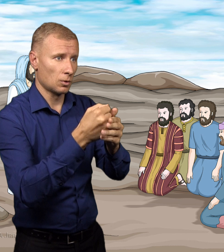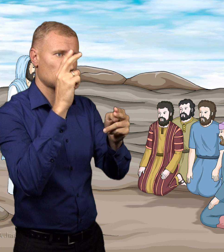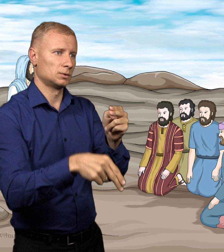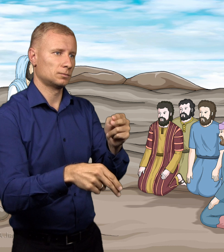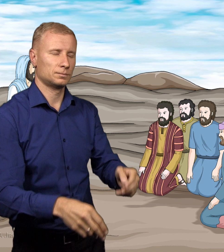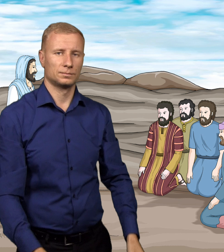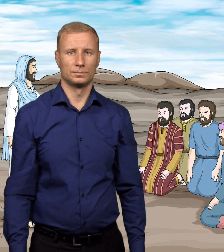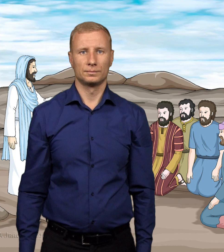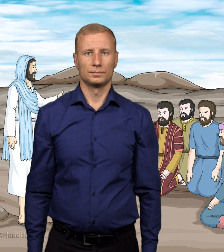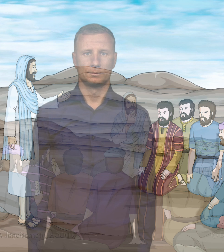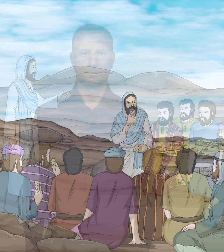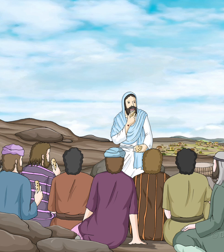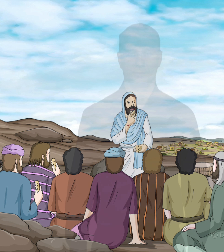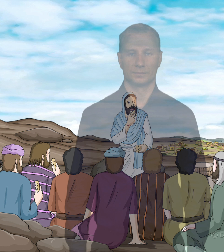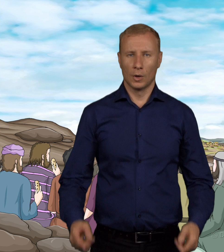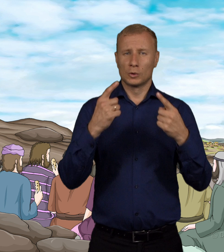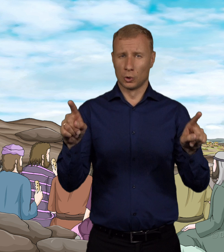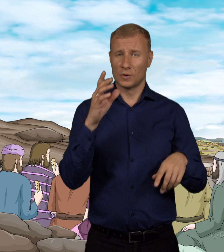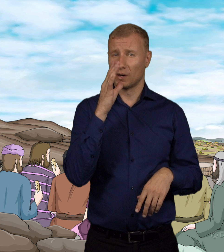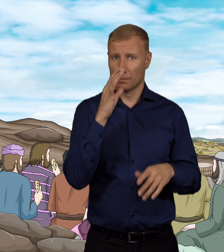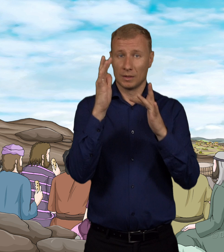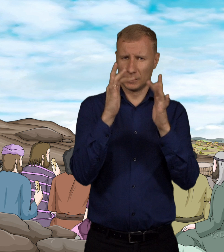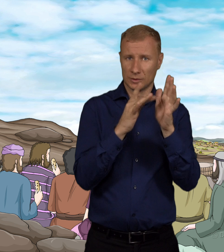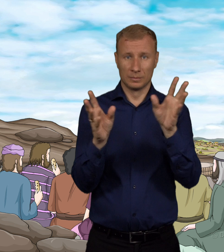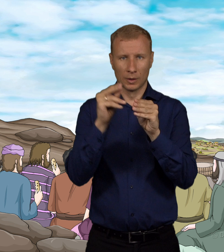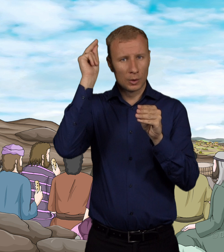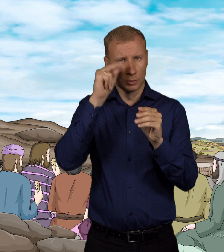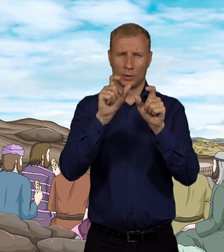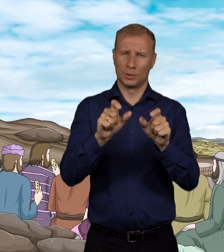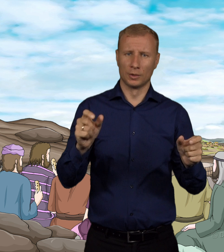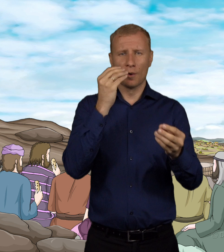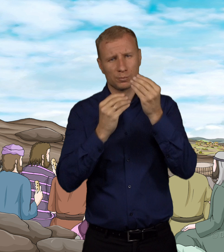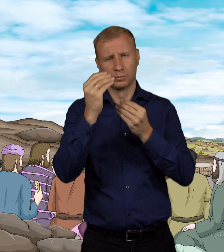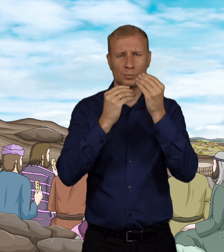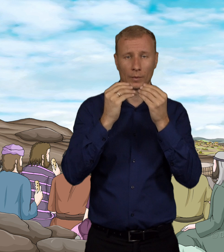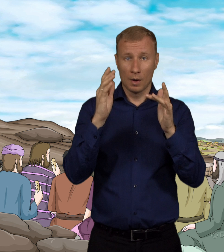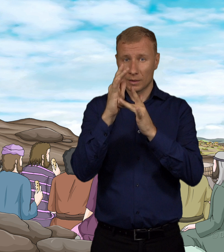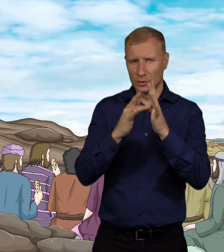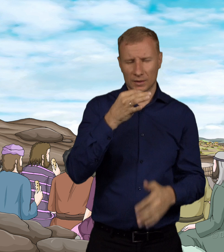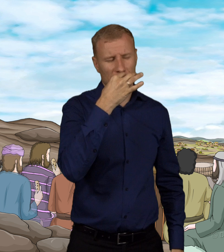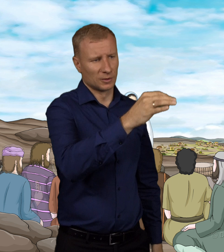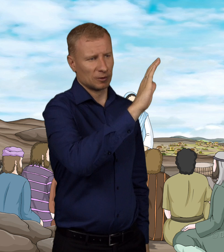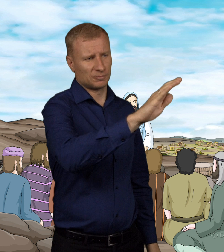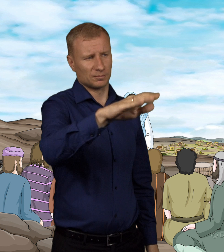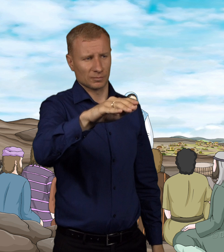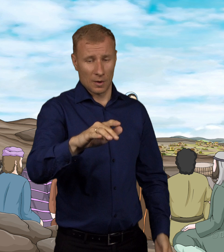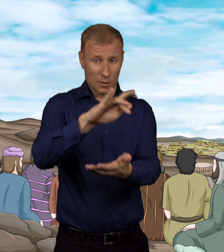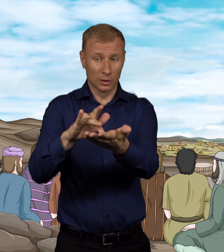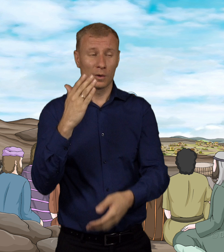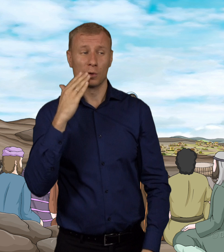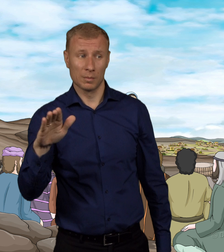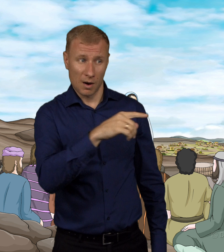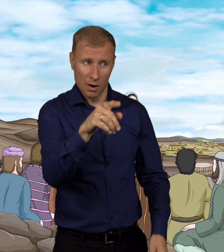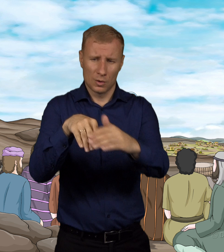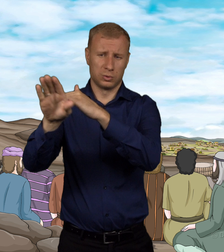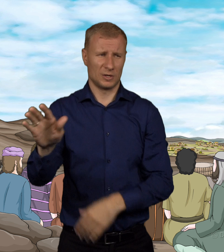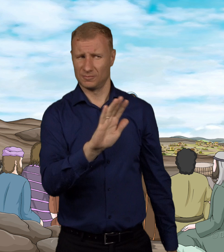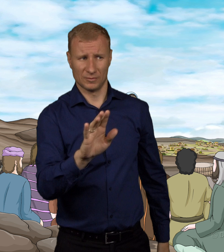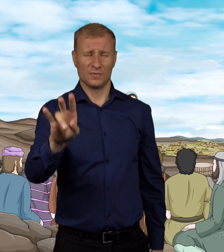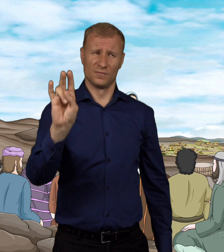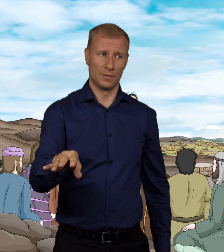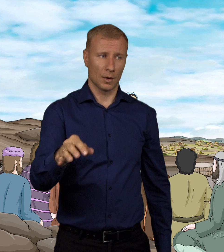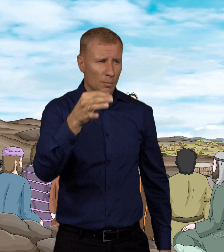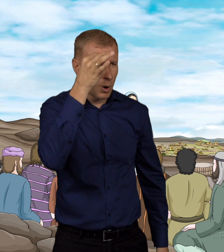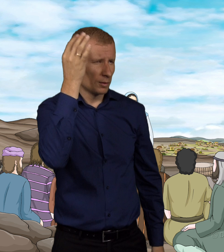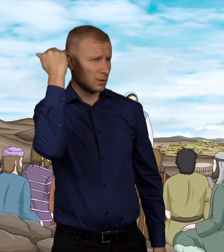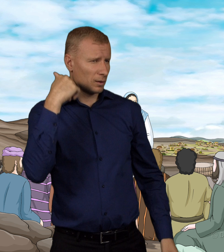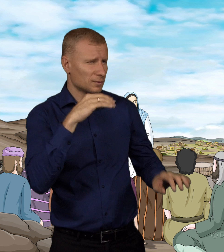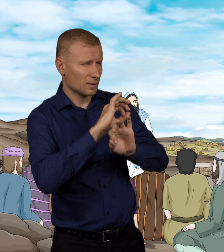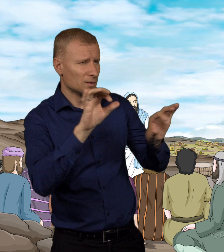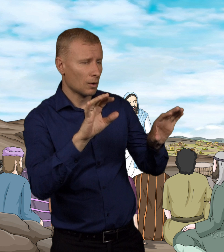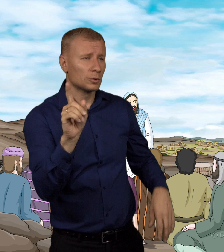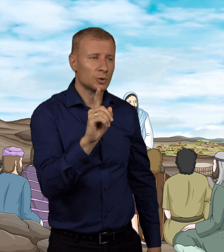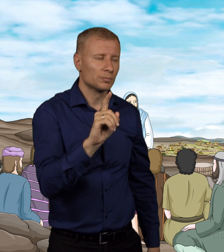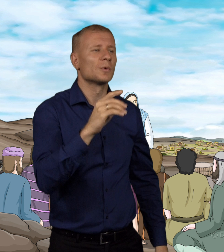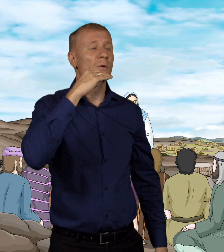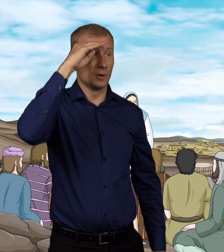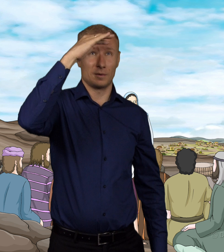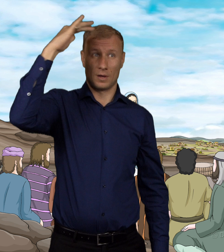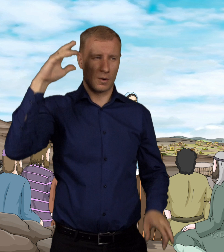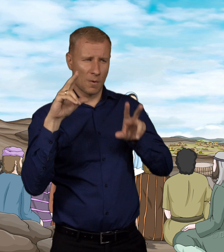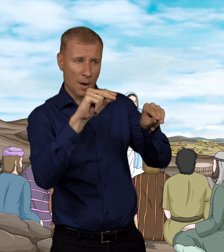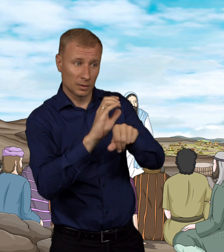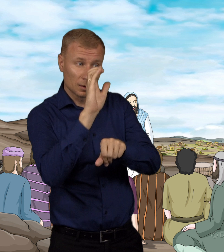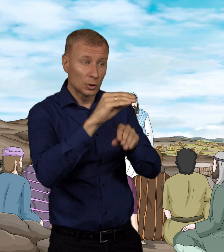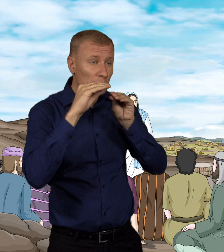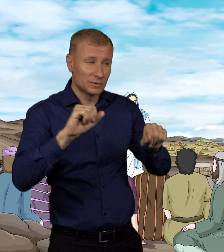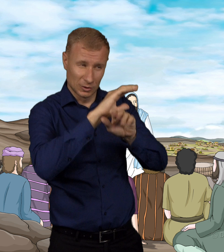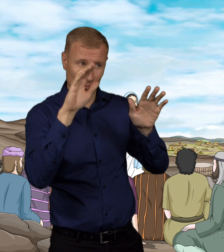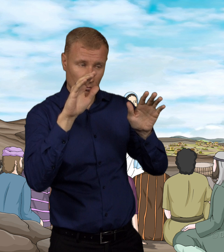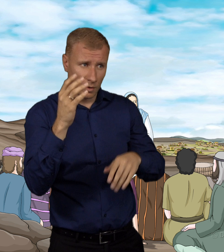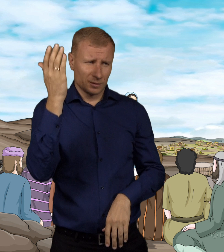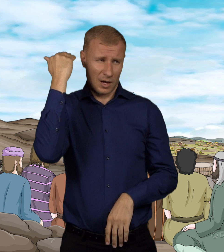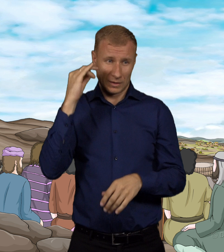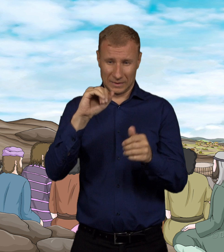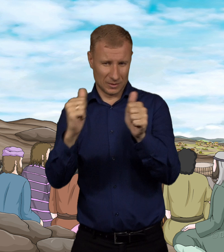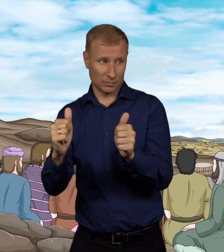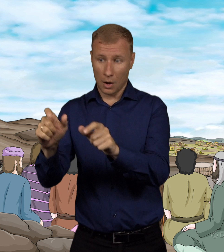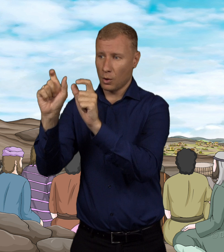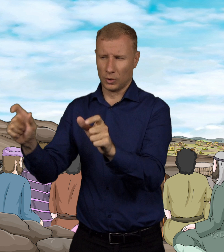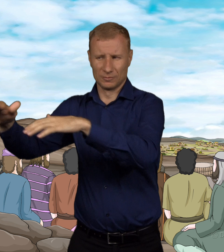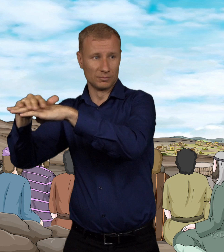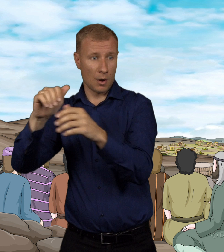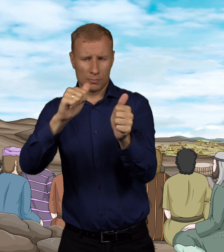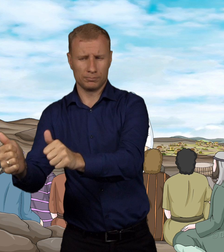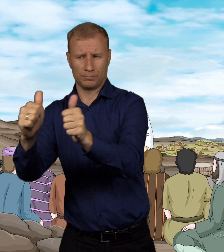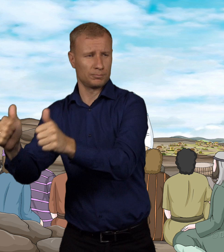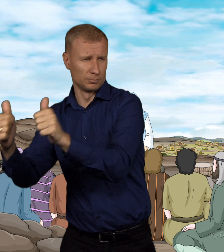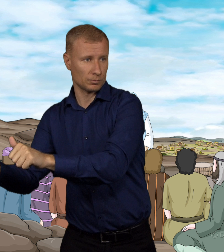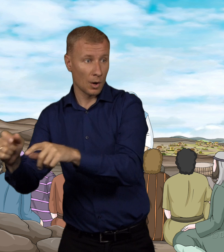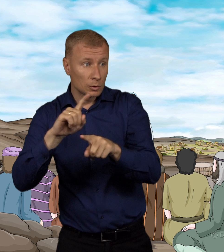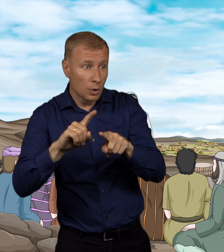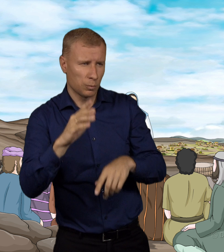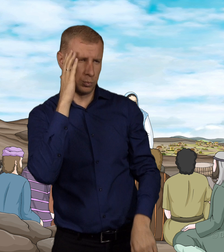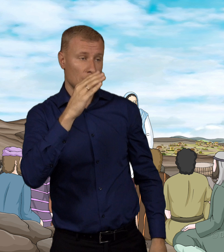And while they were gathered together, He commanded them: “Do not leave Jerusalem, but wait for the gift the Father promised, which you have heard Me discuss.